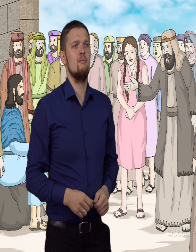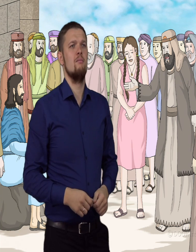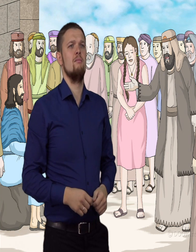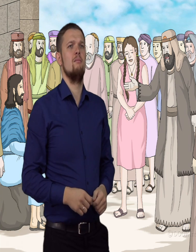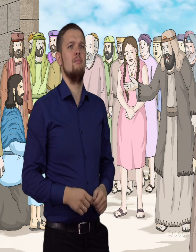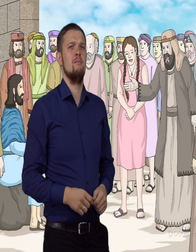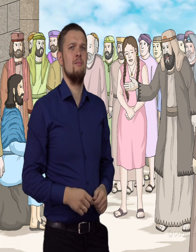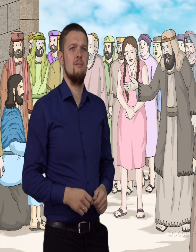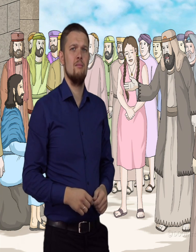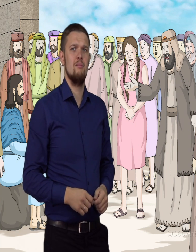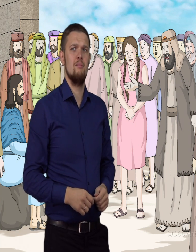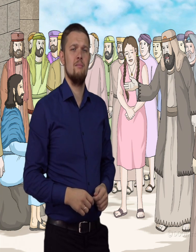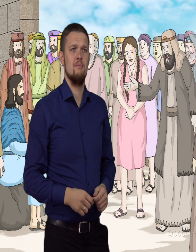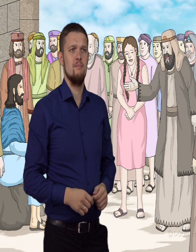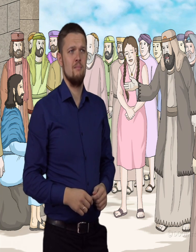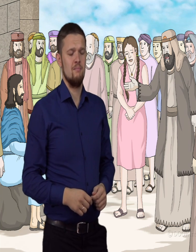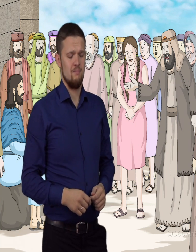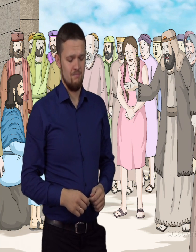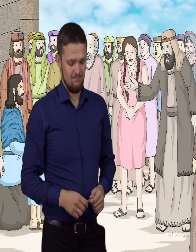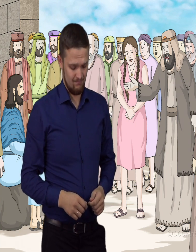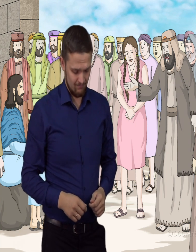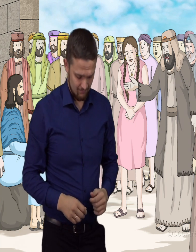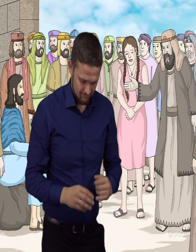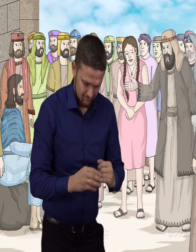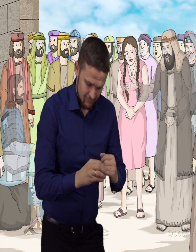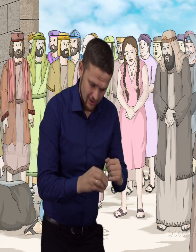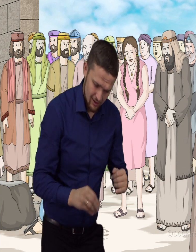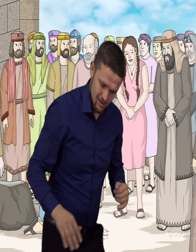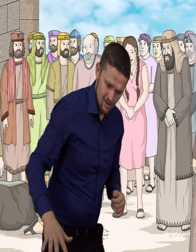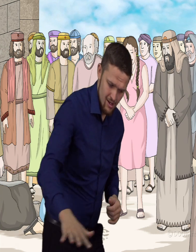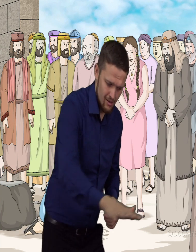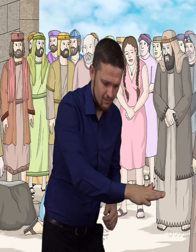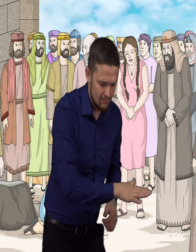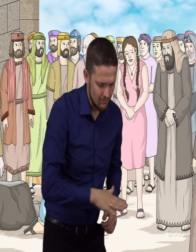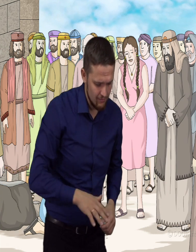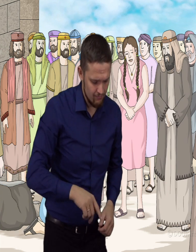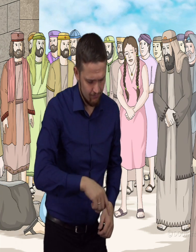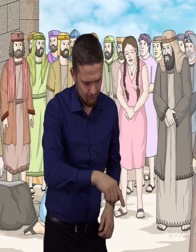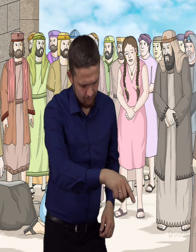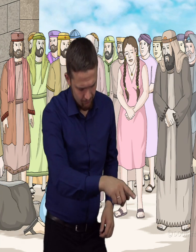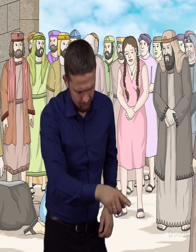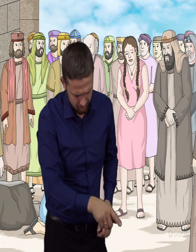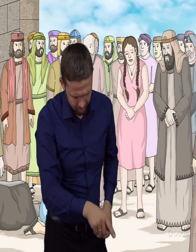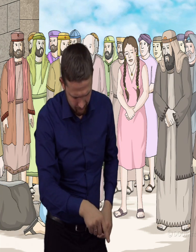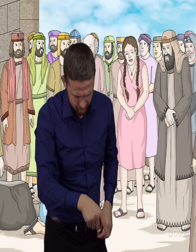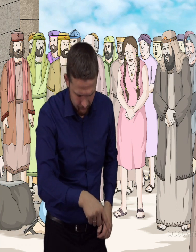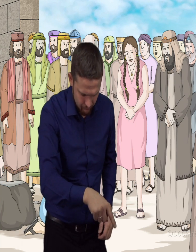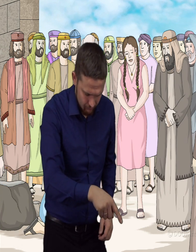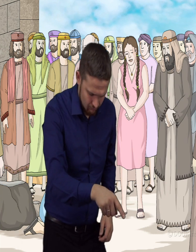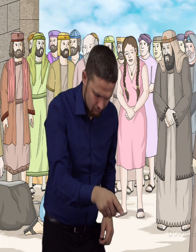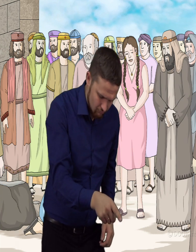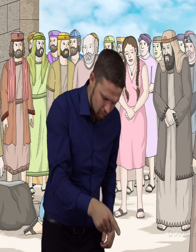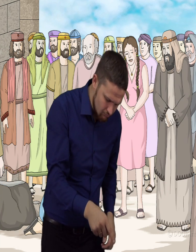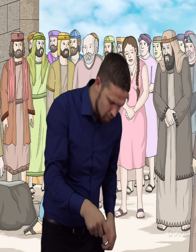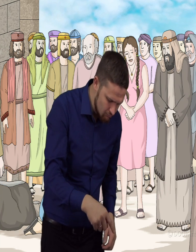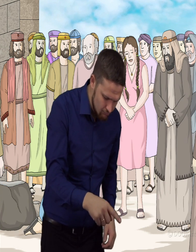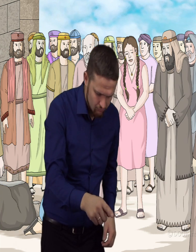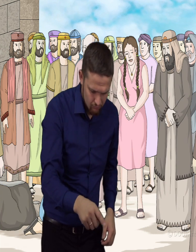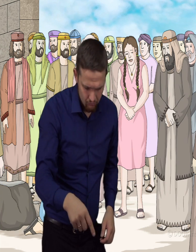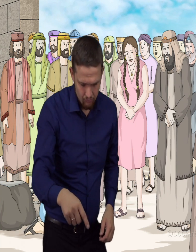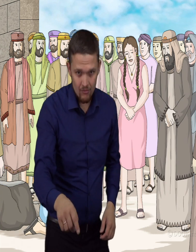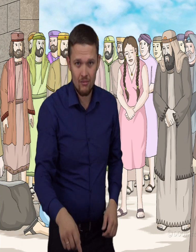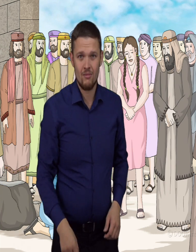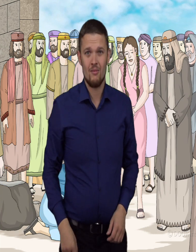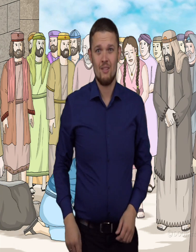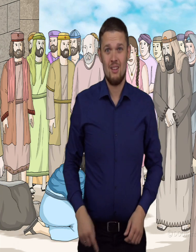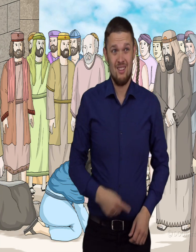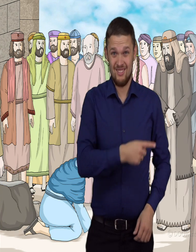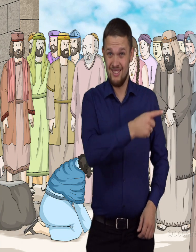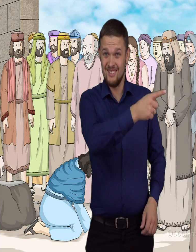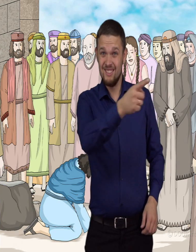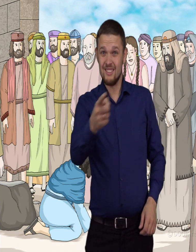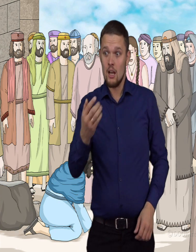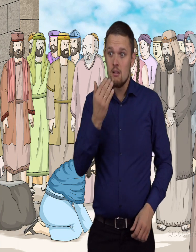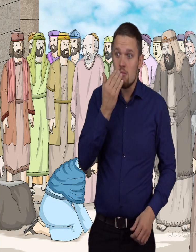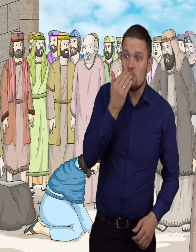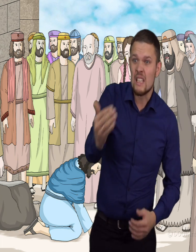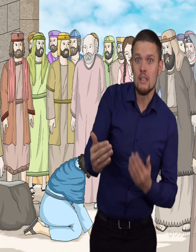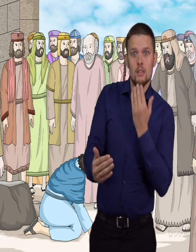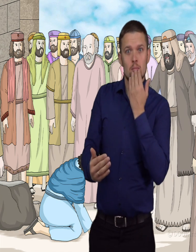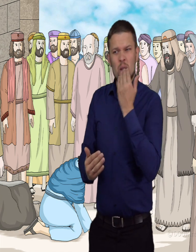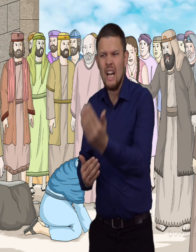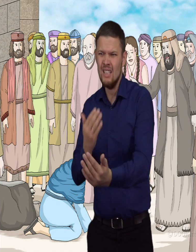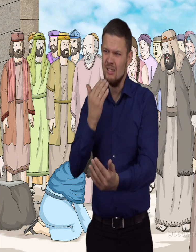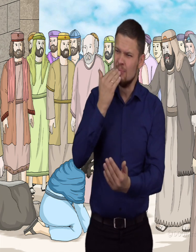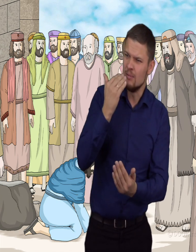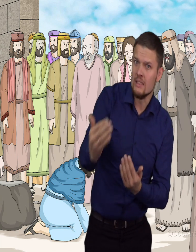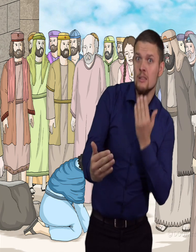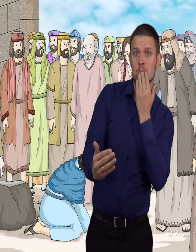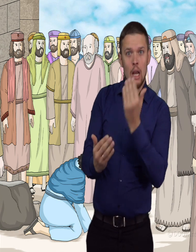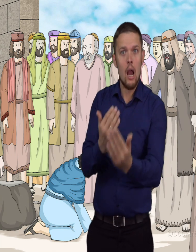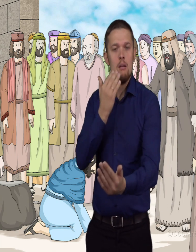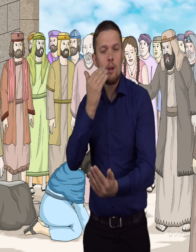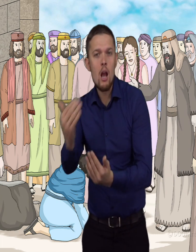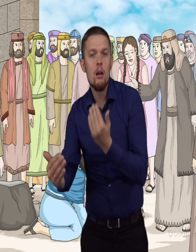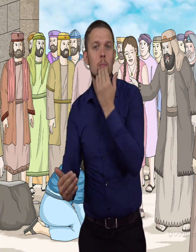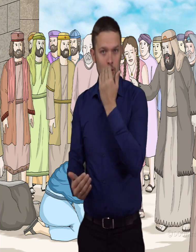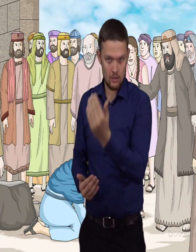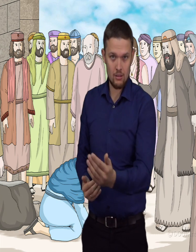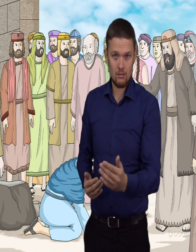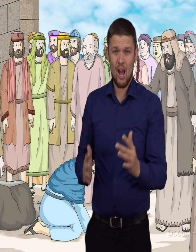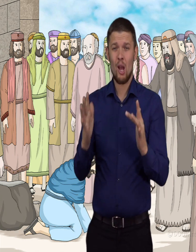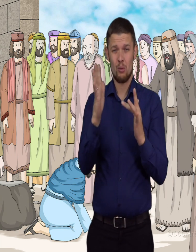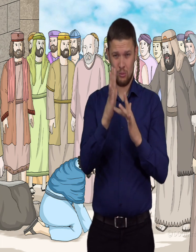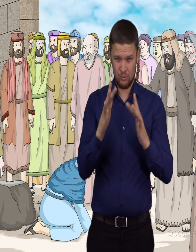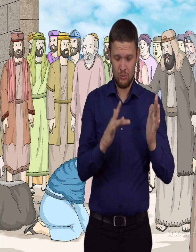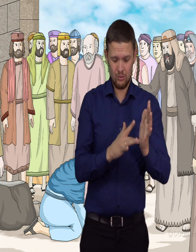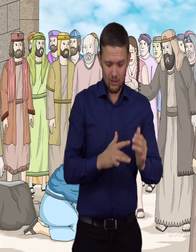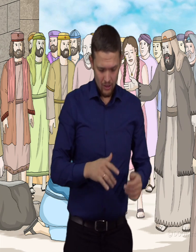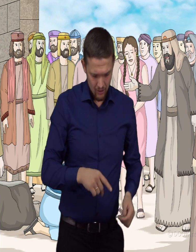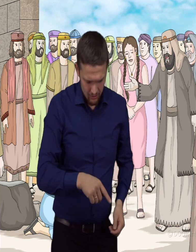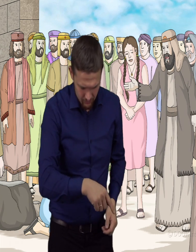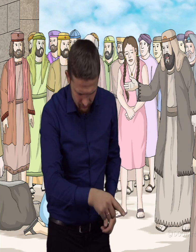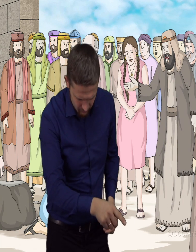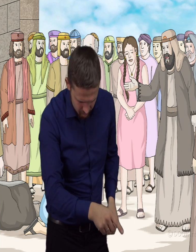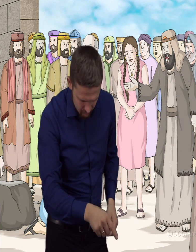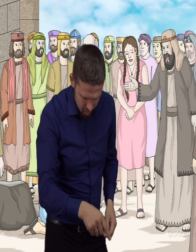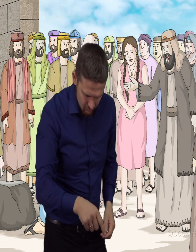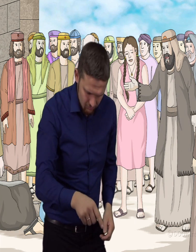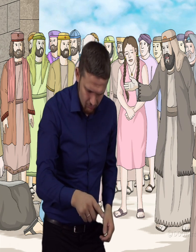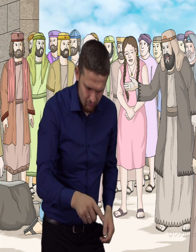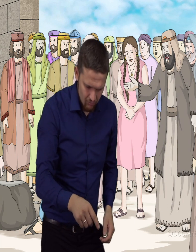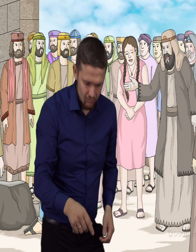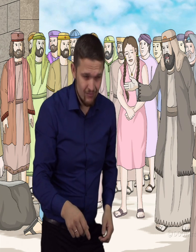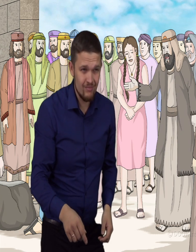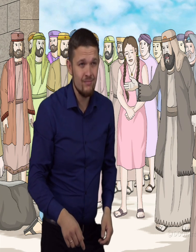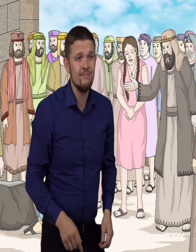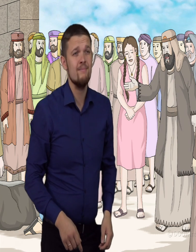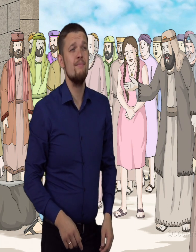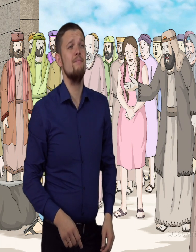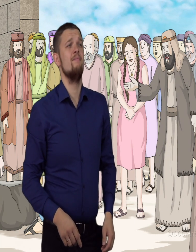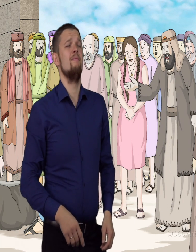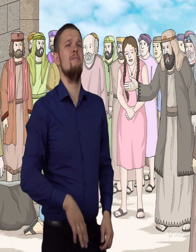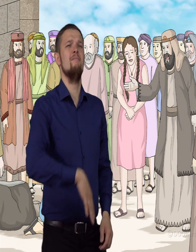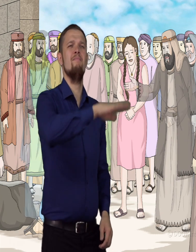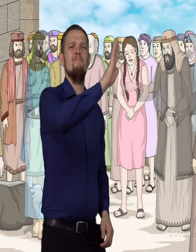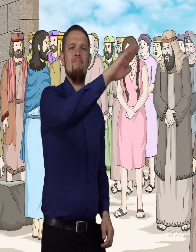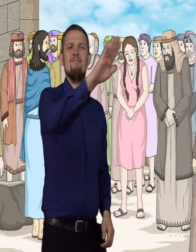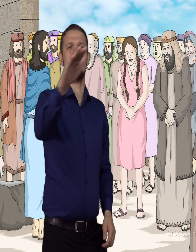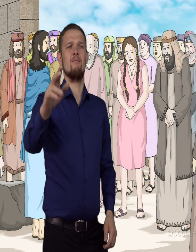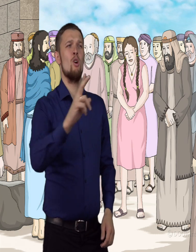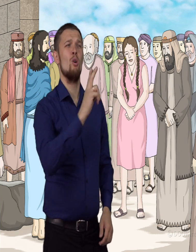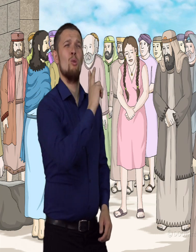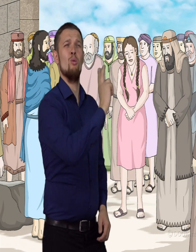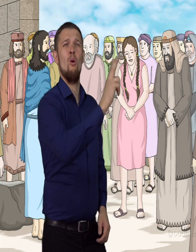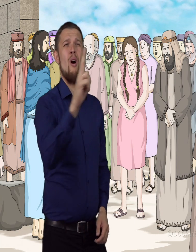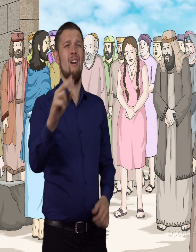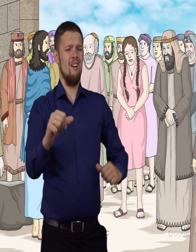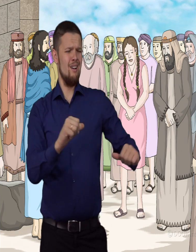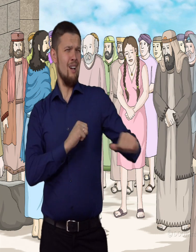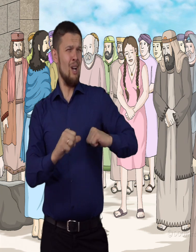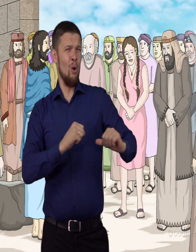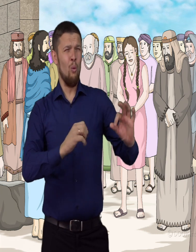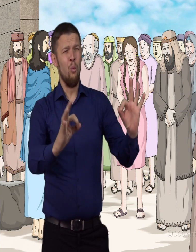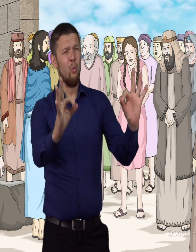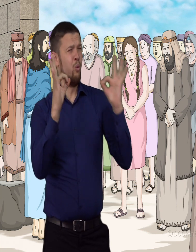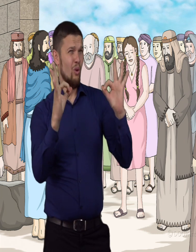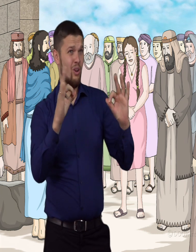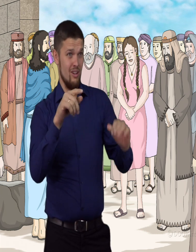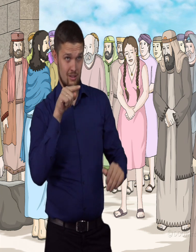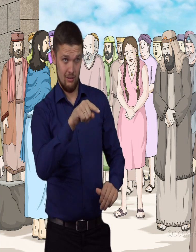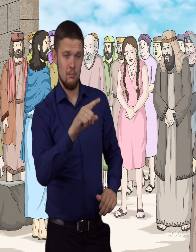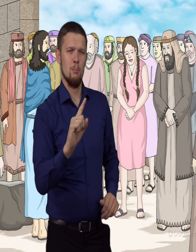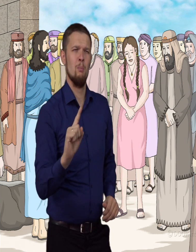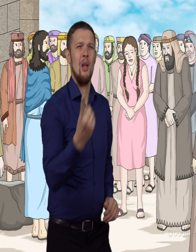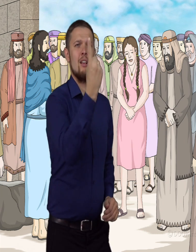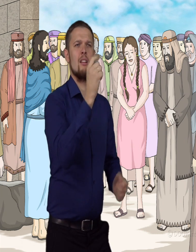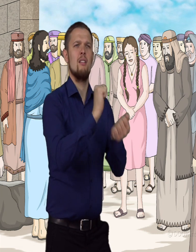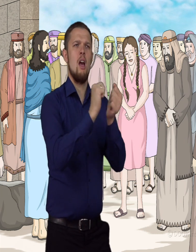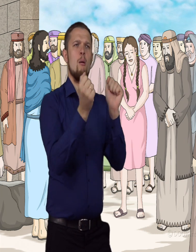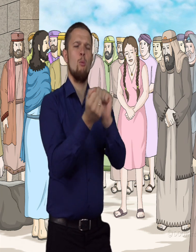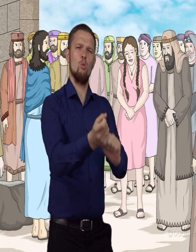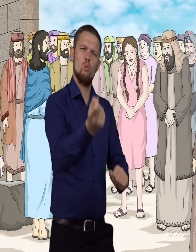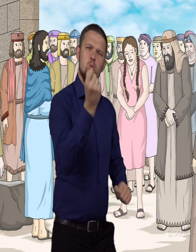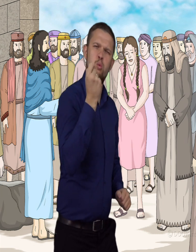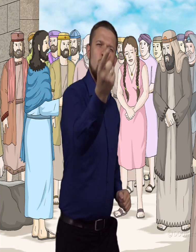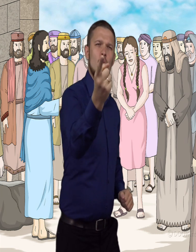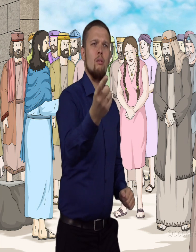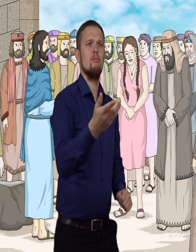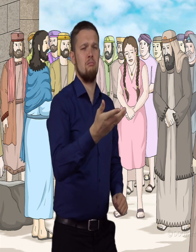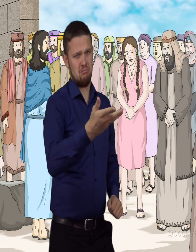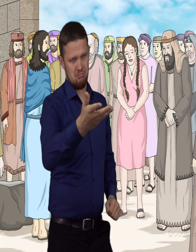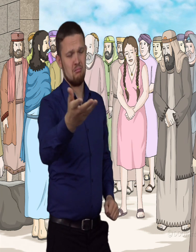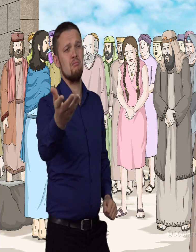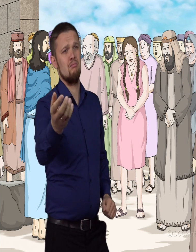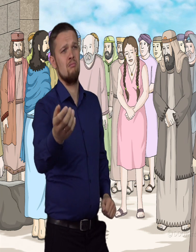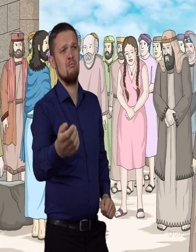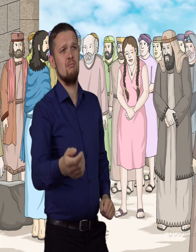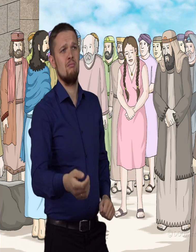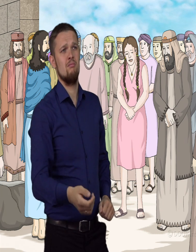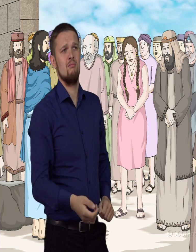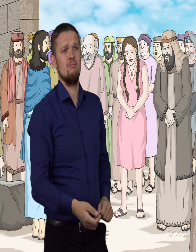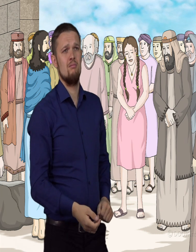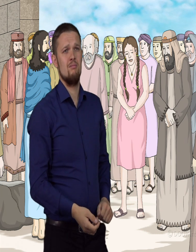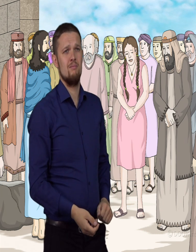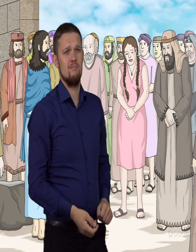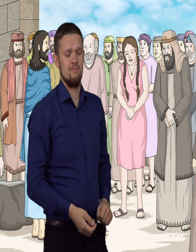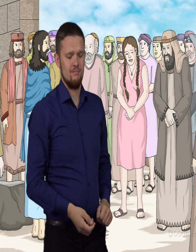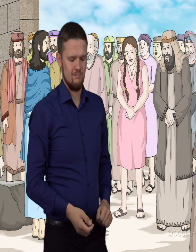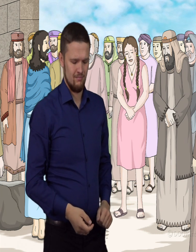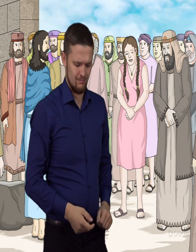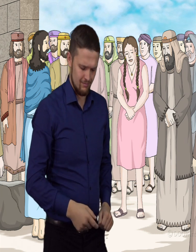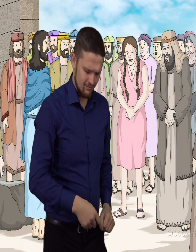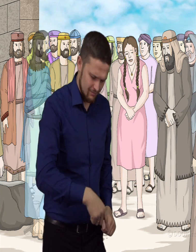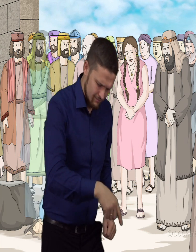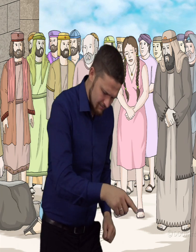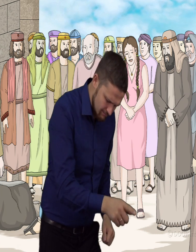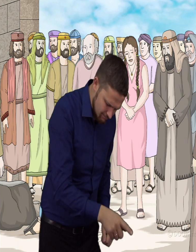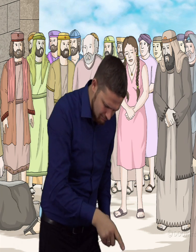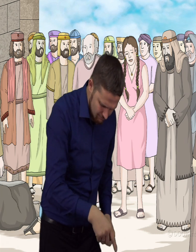But Jesus bent down and began to write on the ground with His finger. When they continued to question Him, He straightened up and said to them, “Let him who is without sin among you be the first to cast a stone at her.”